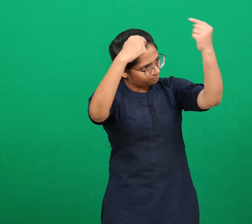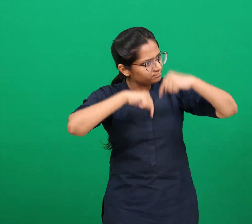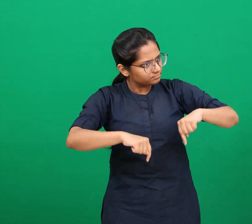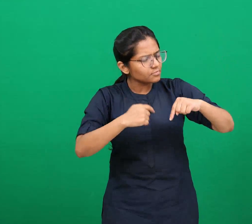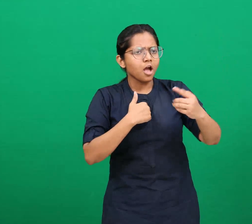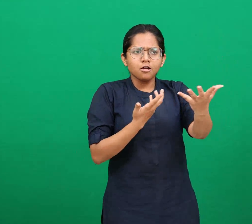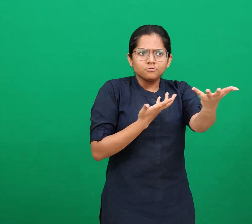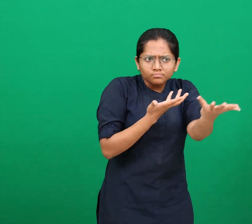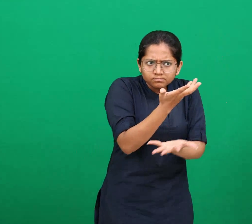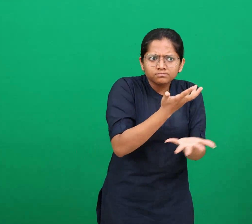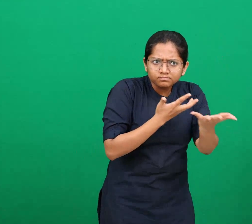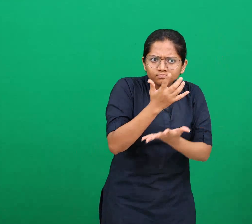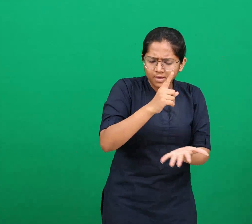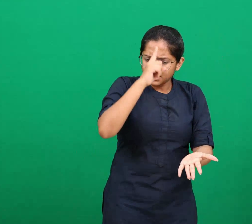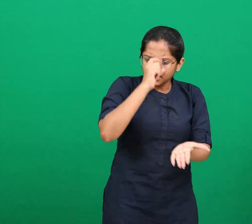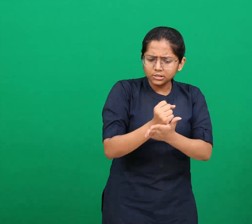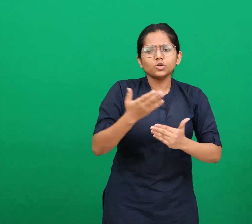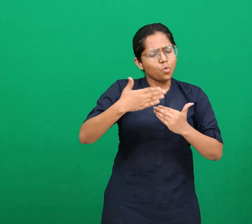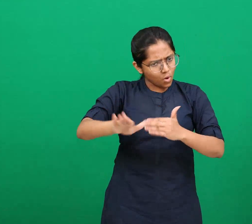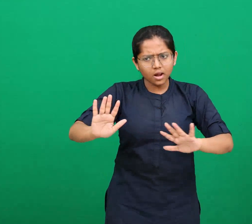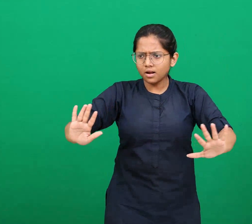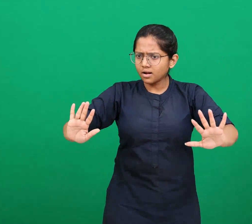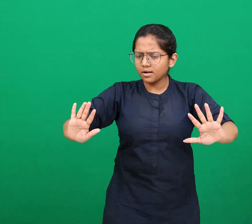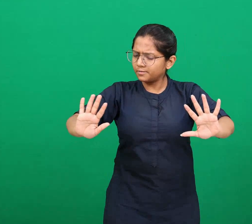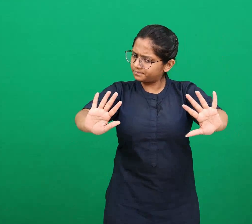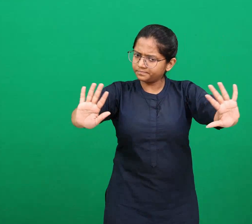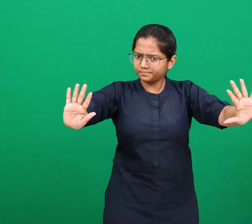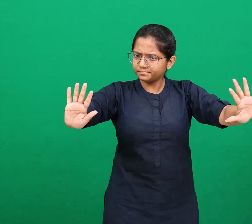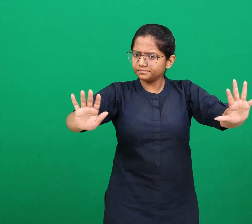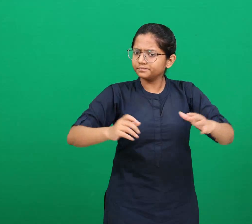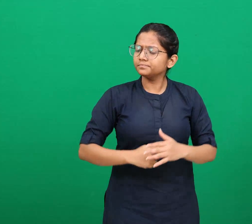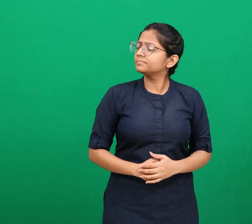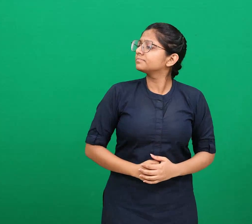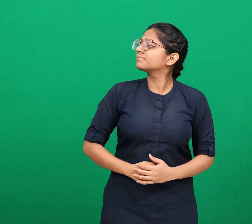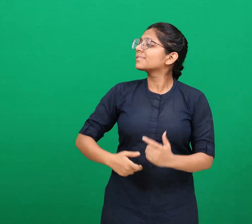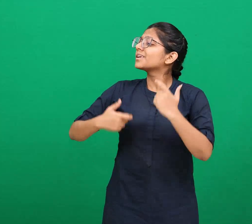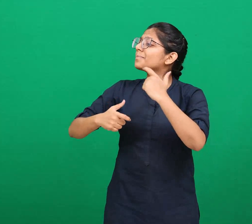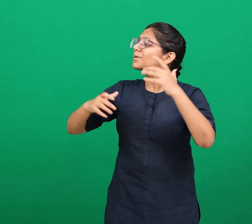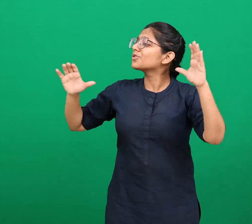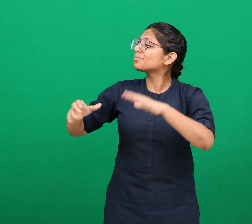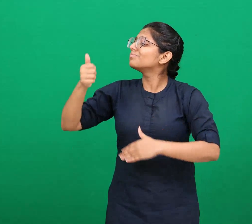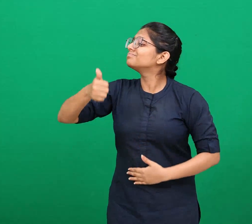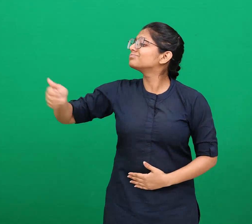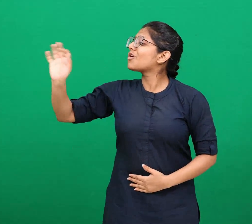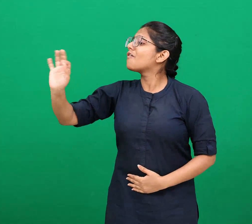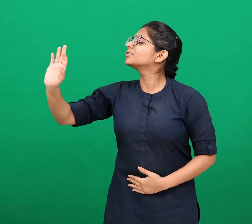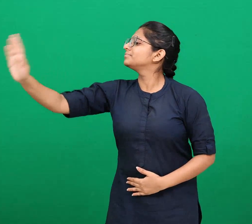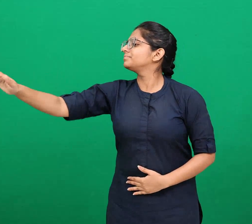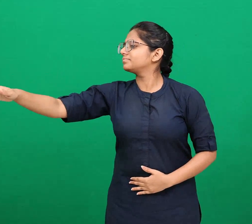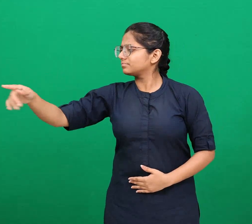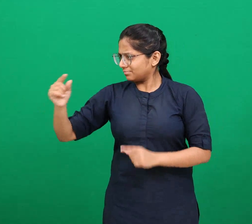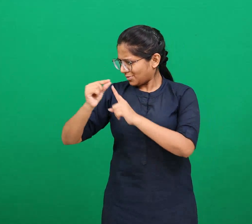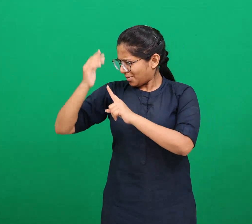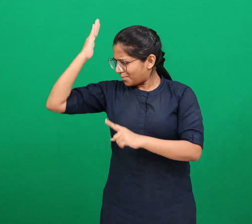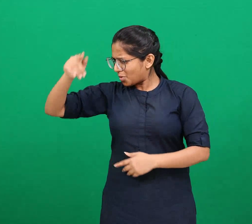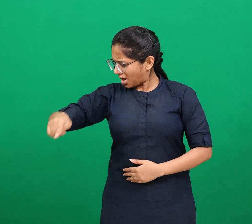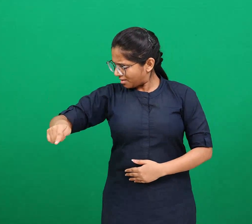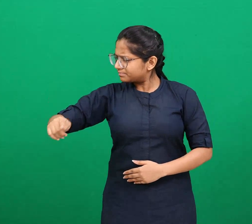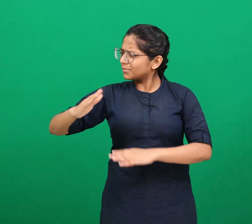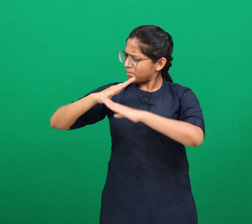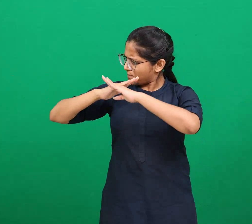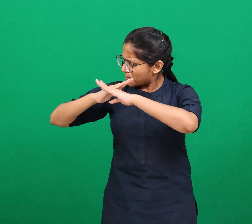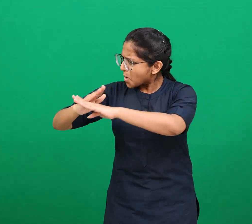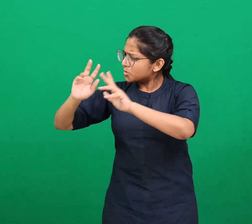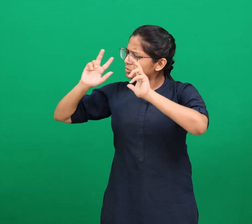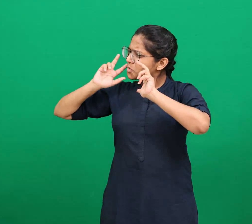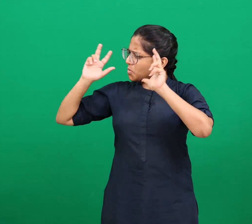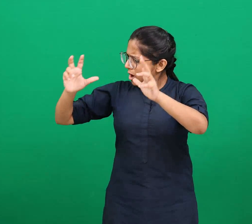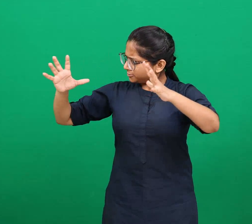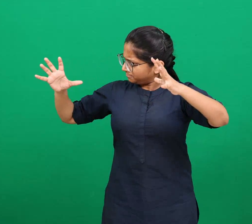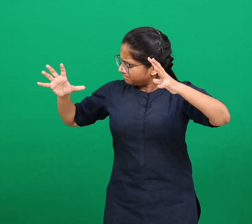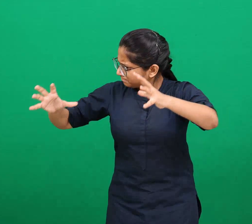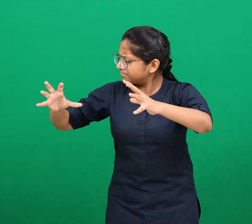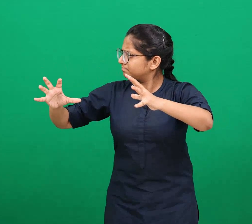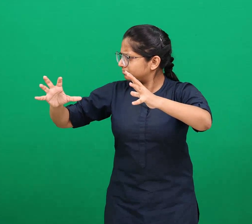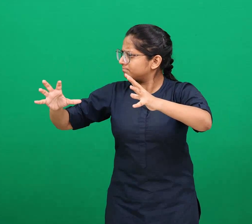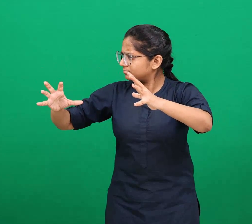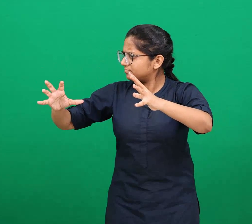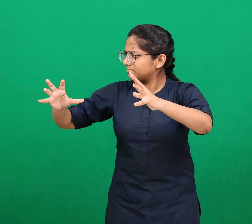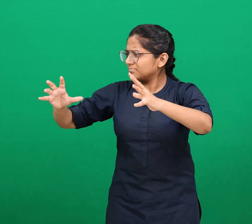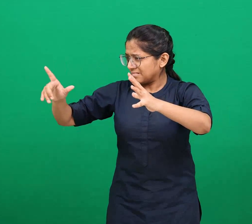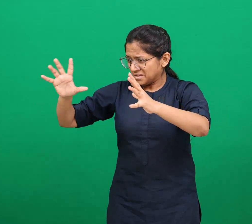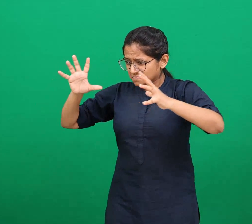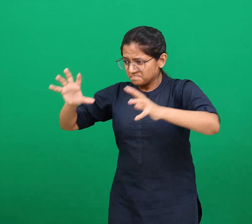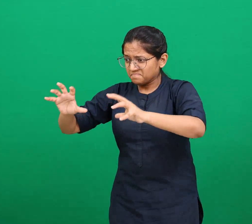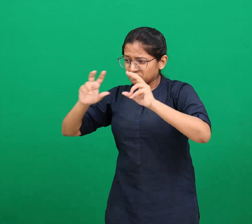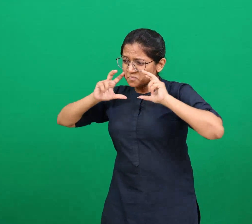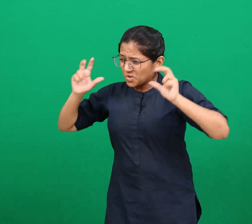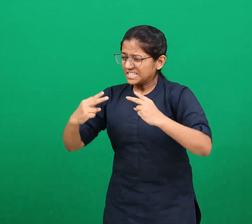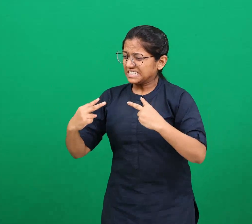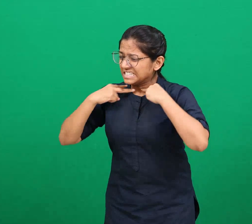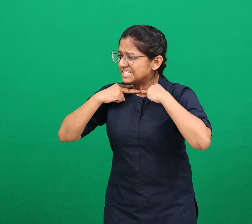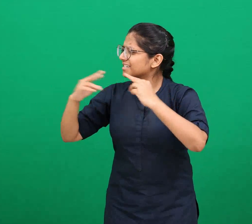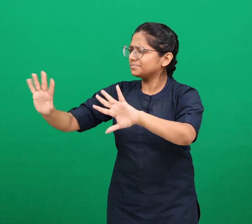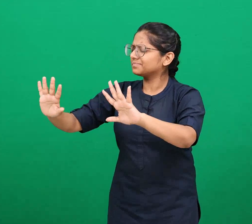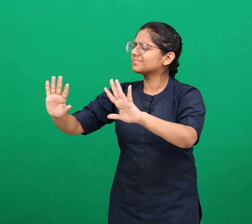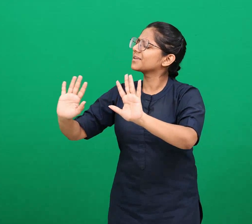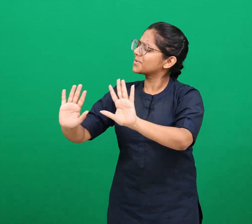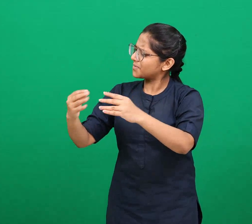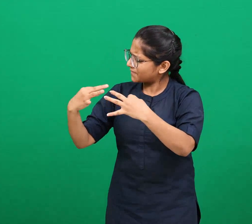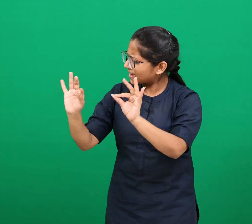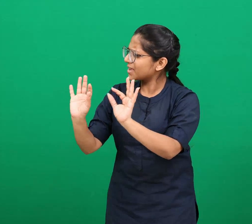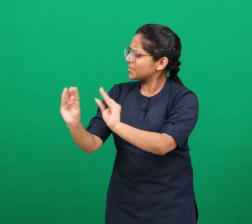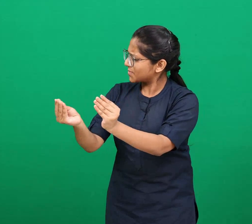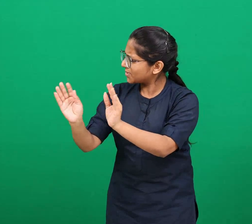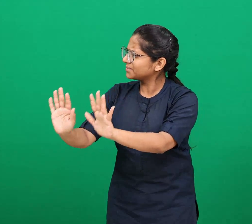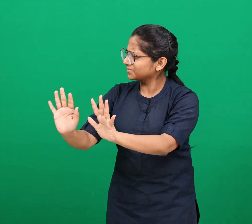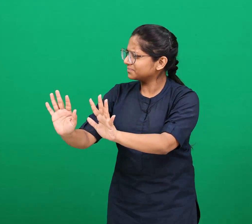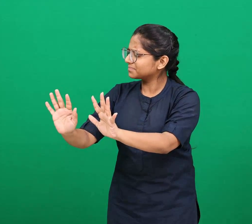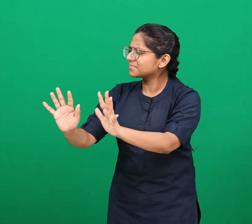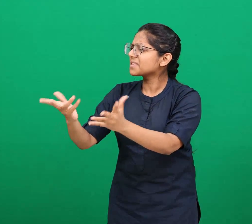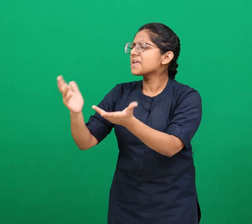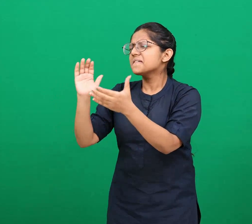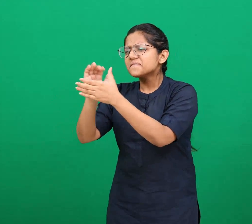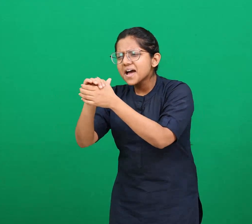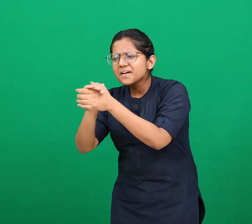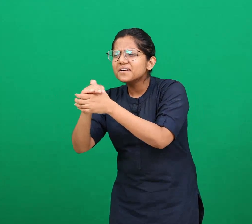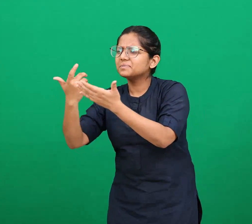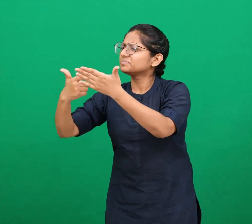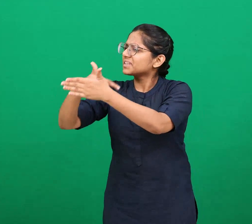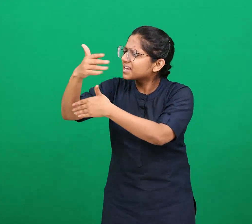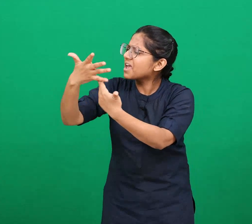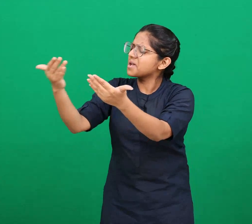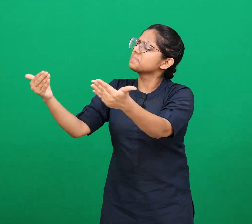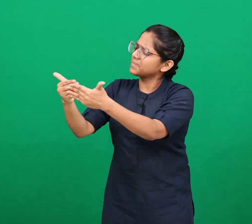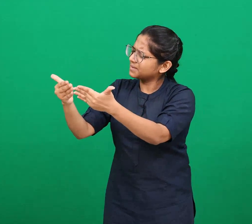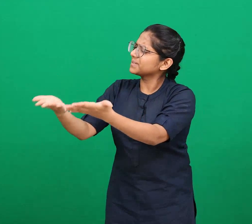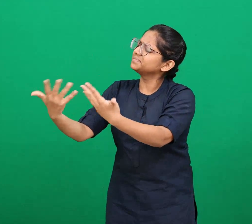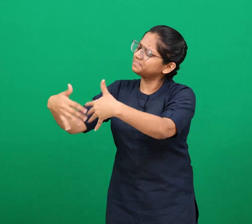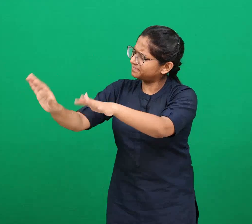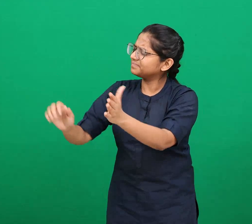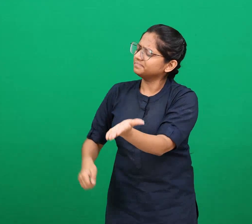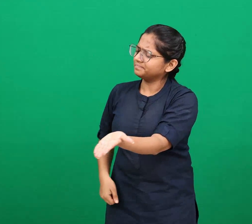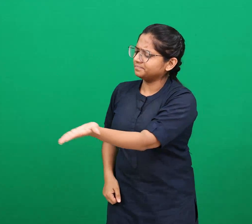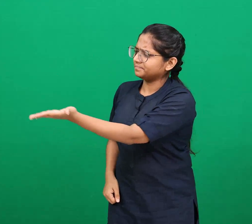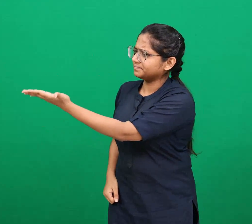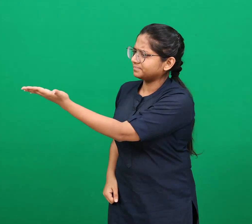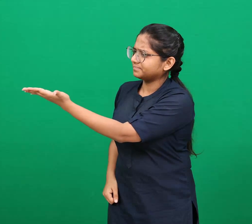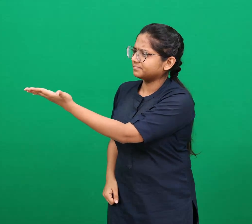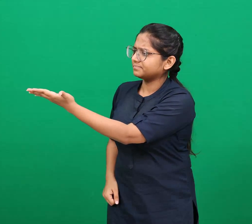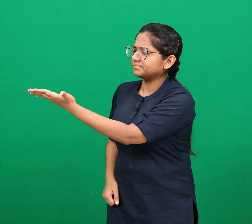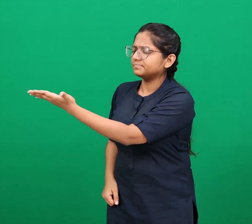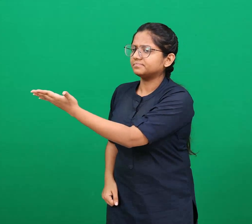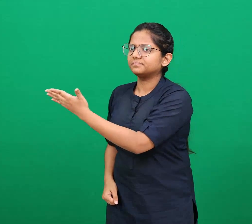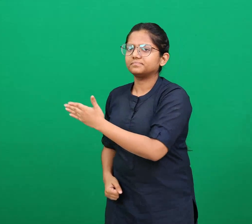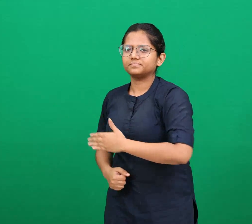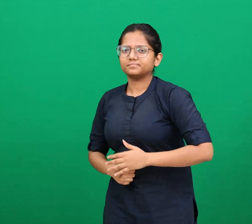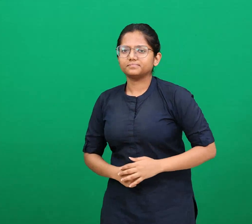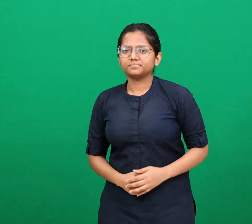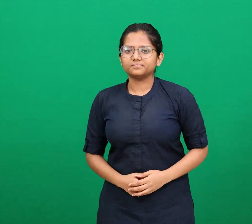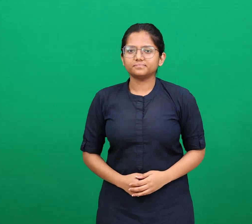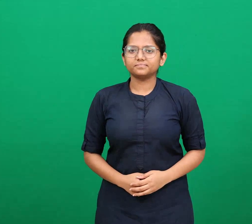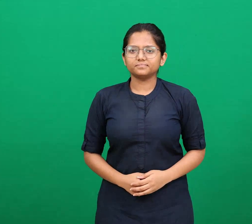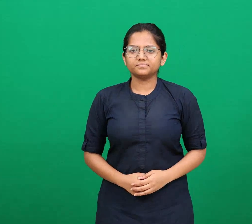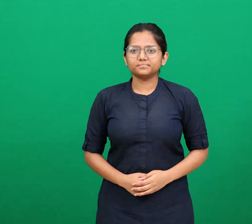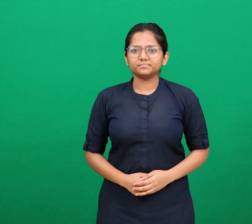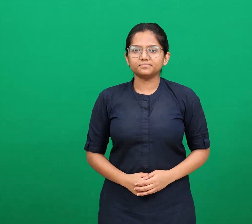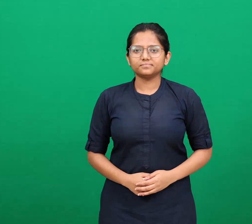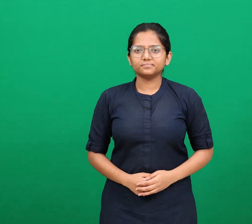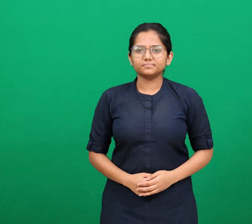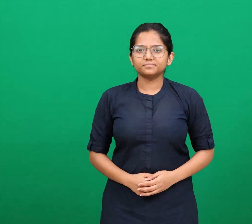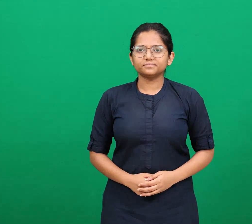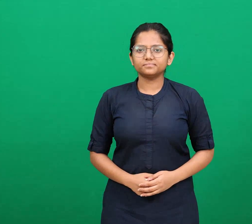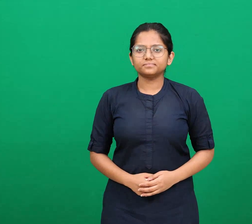He ordered the centurion to keep Paul under guard, but to allow him some freedom and permit his friends to minister to his needs.